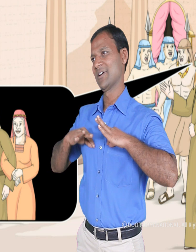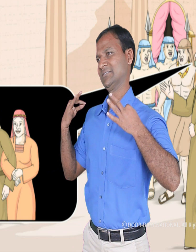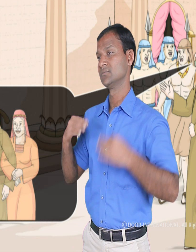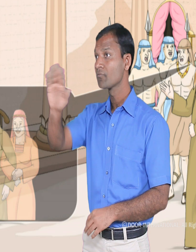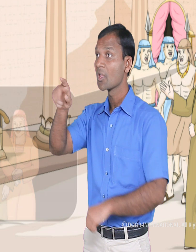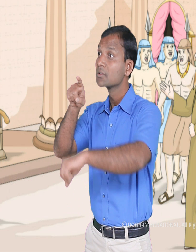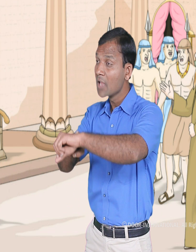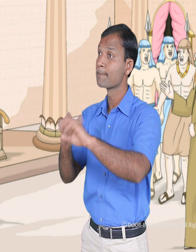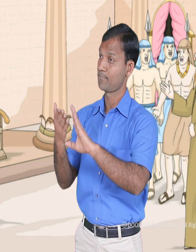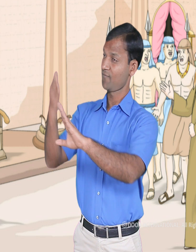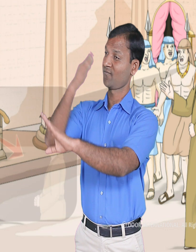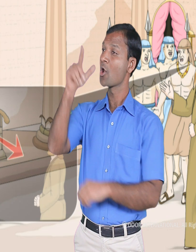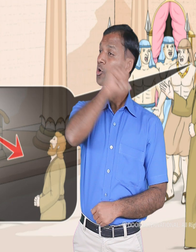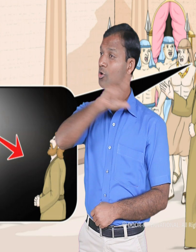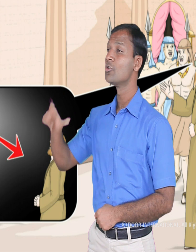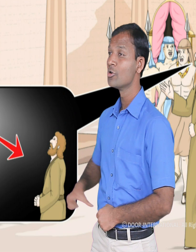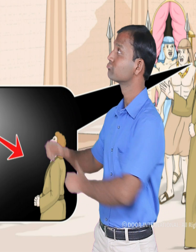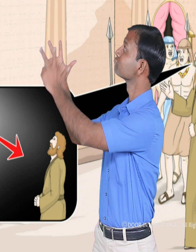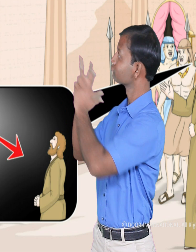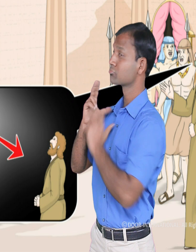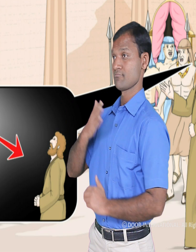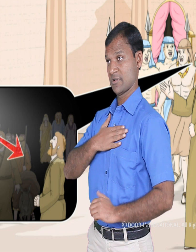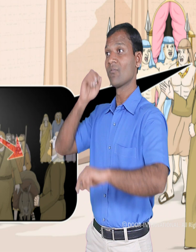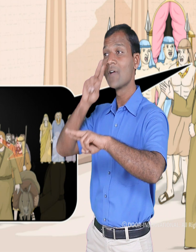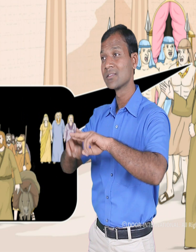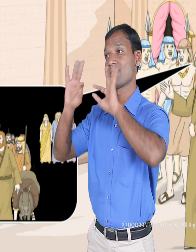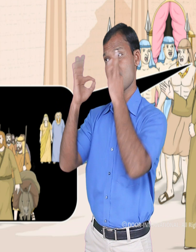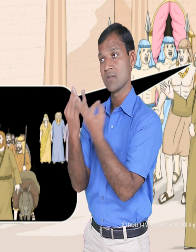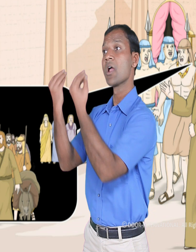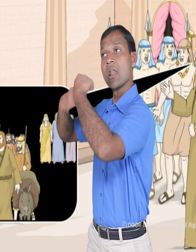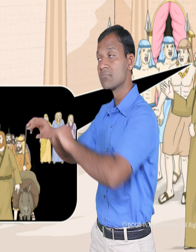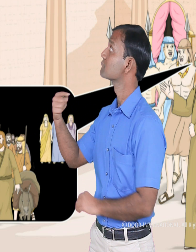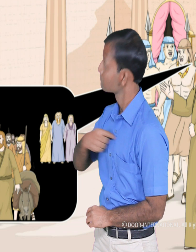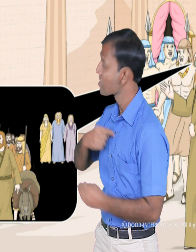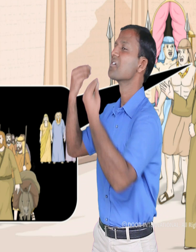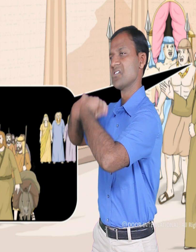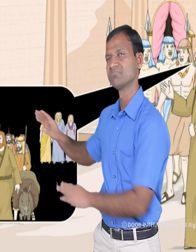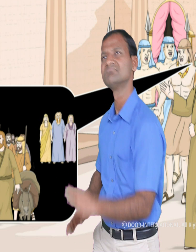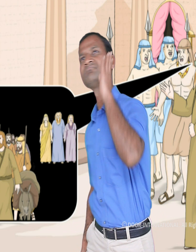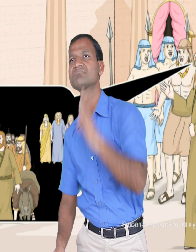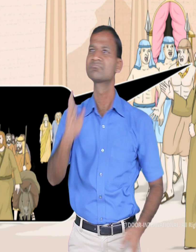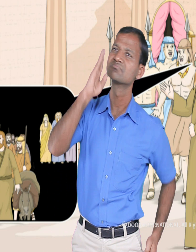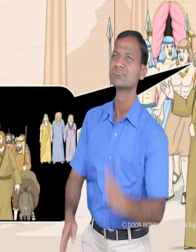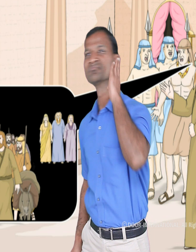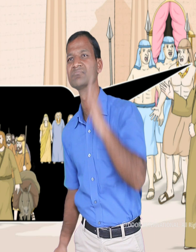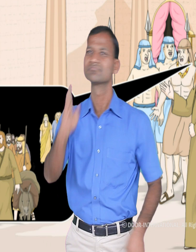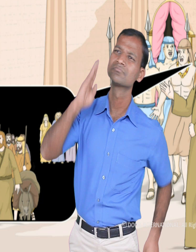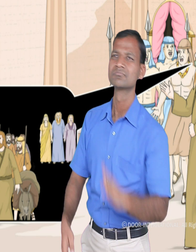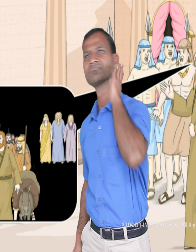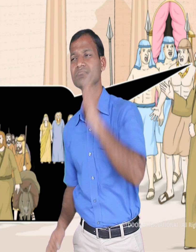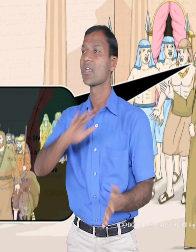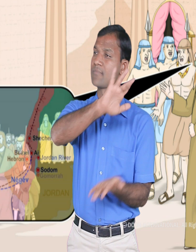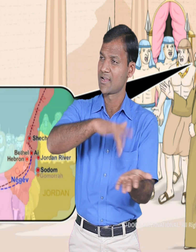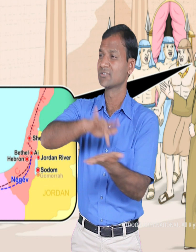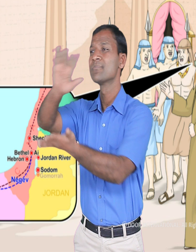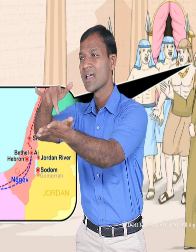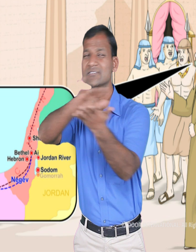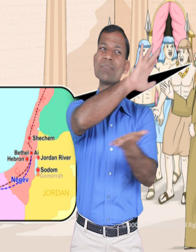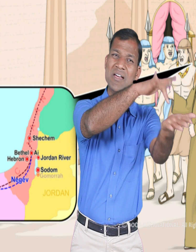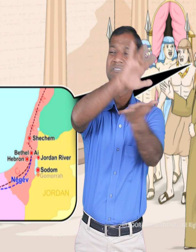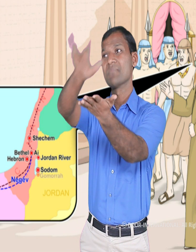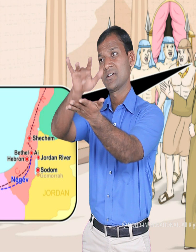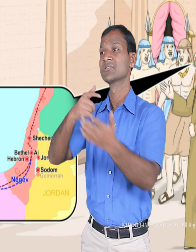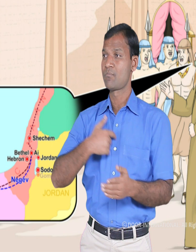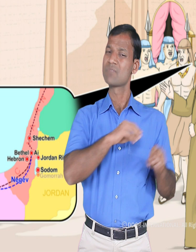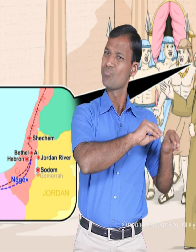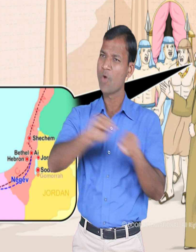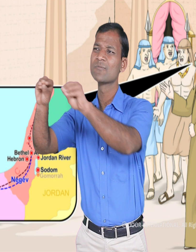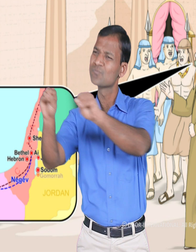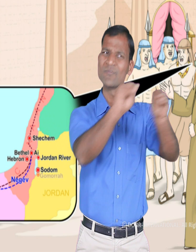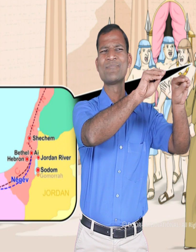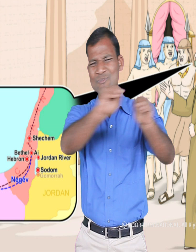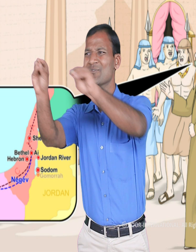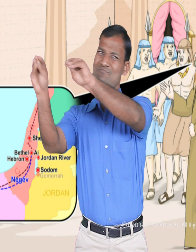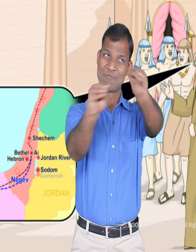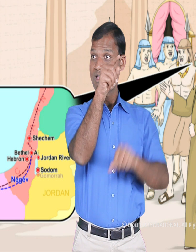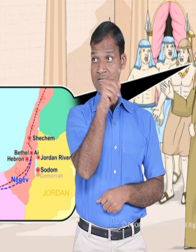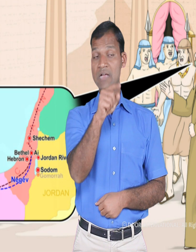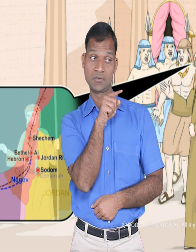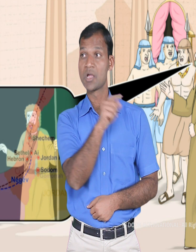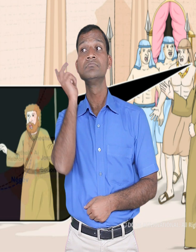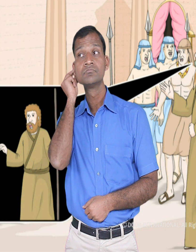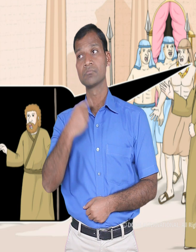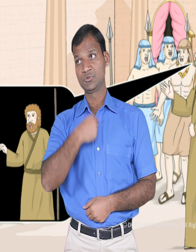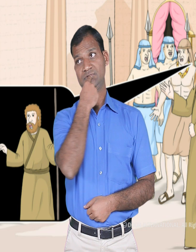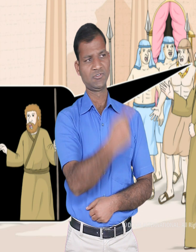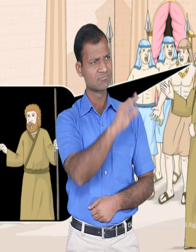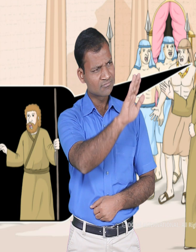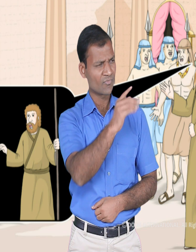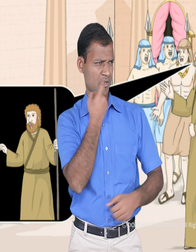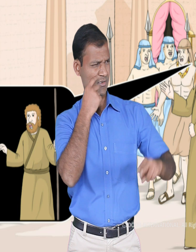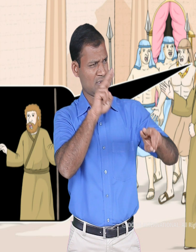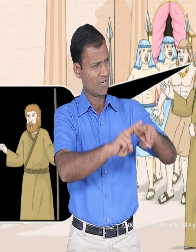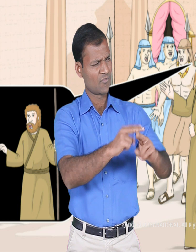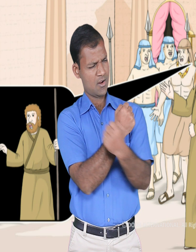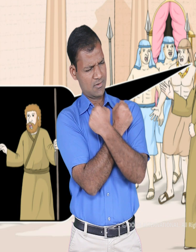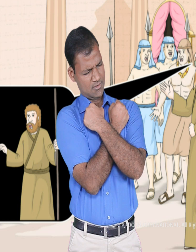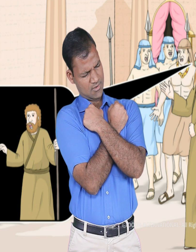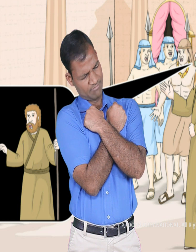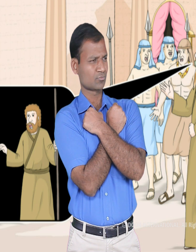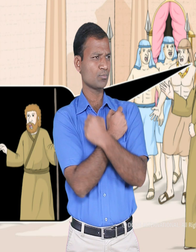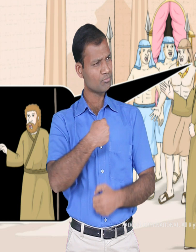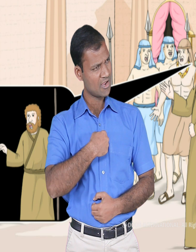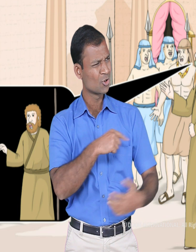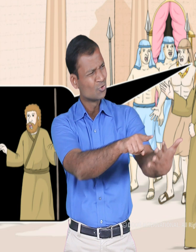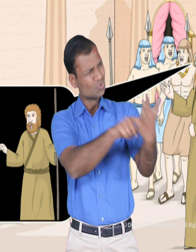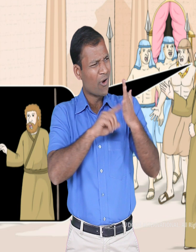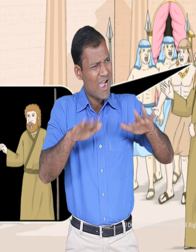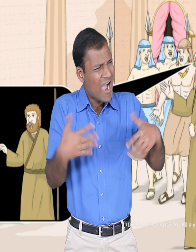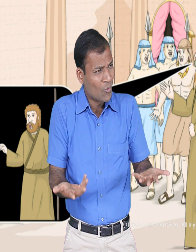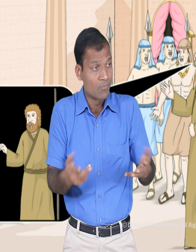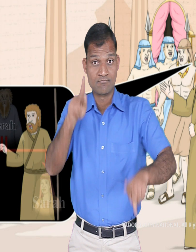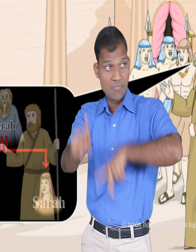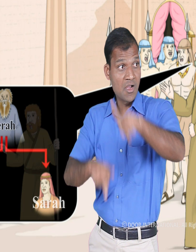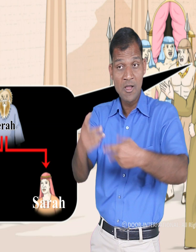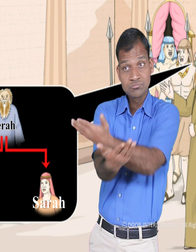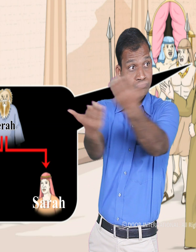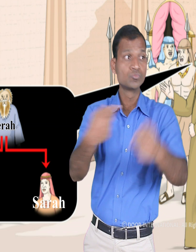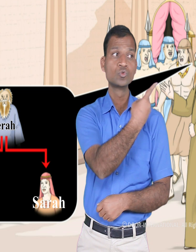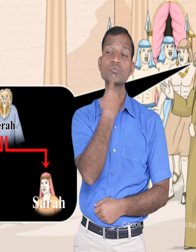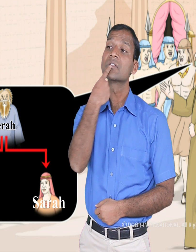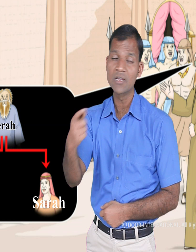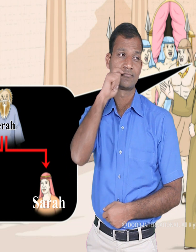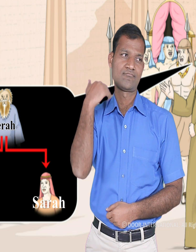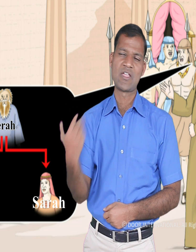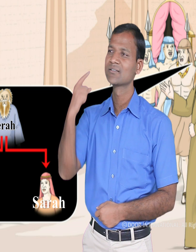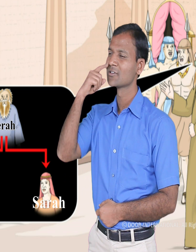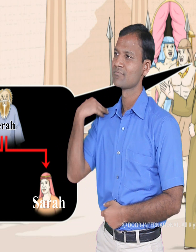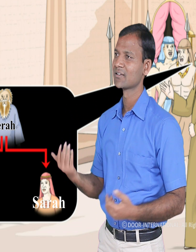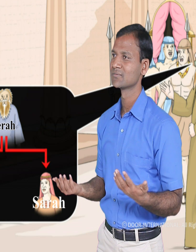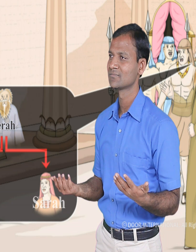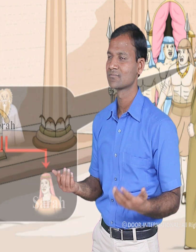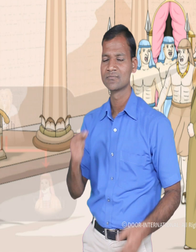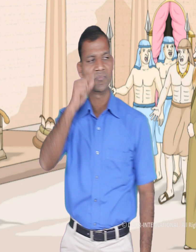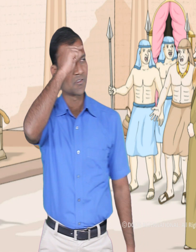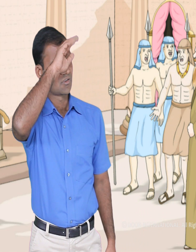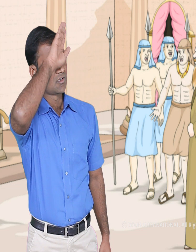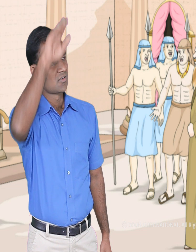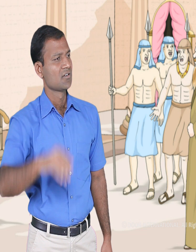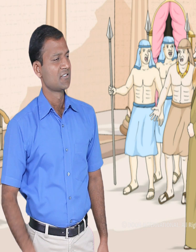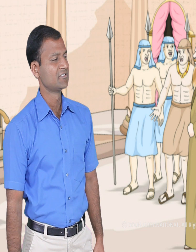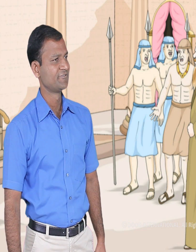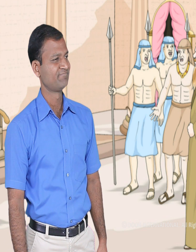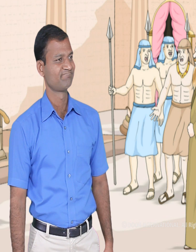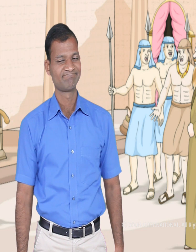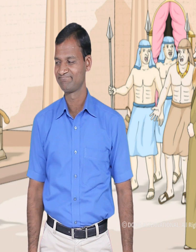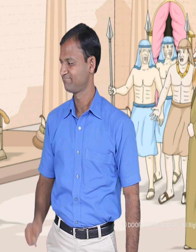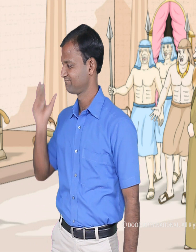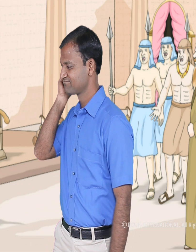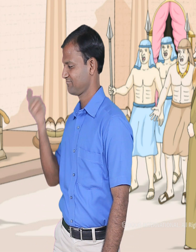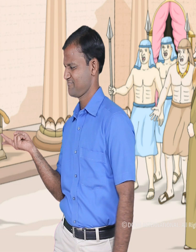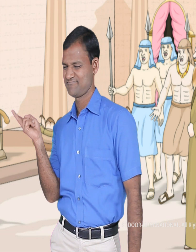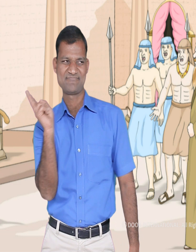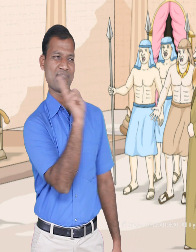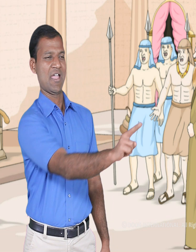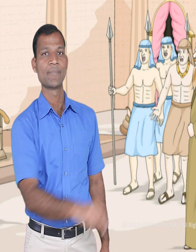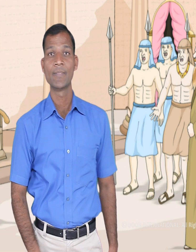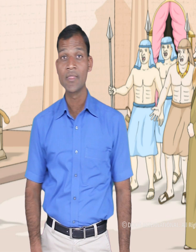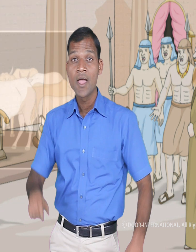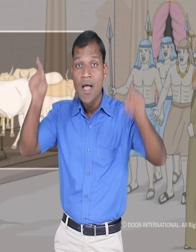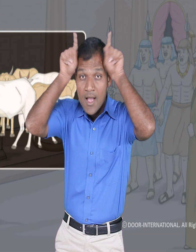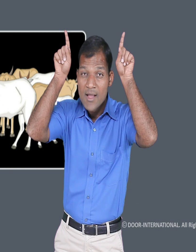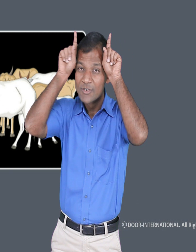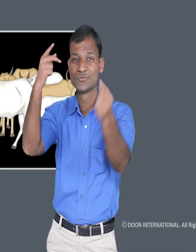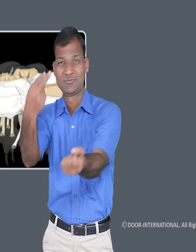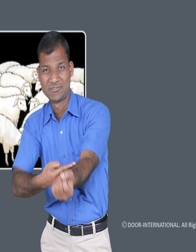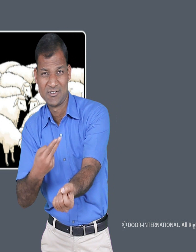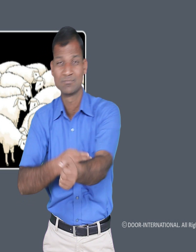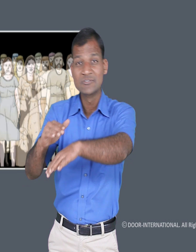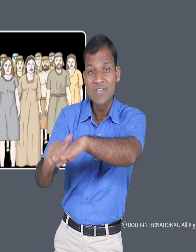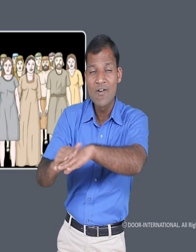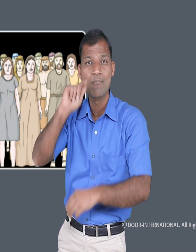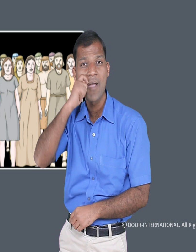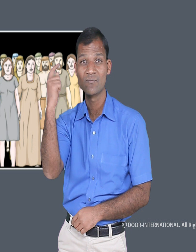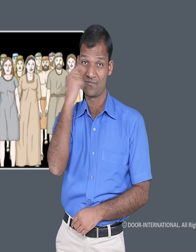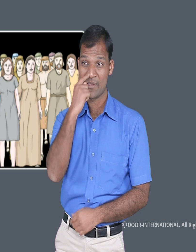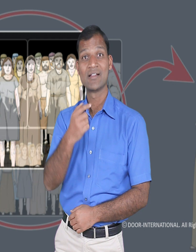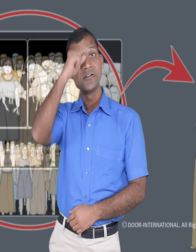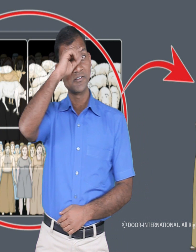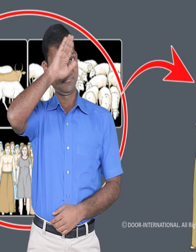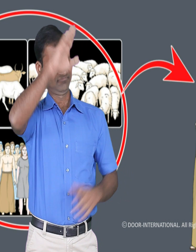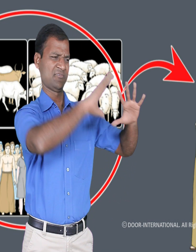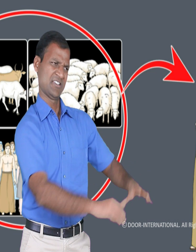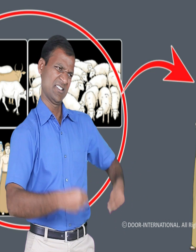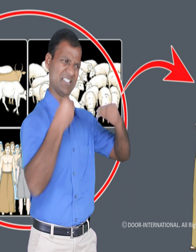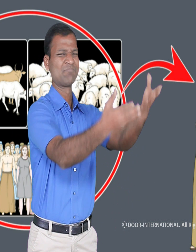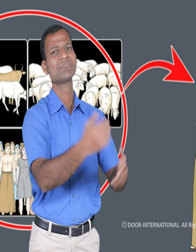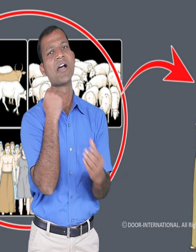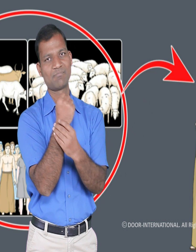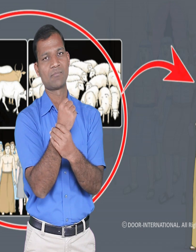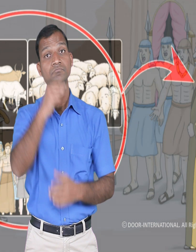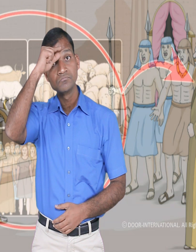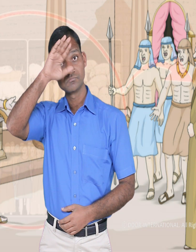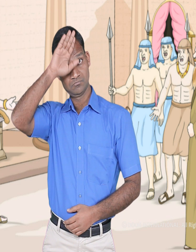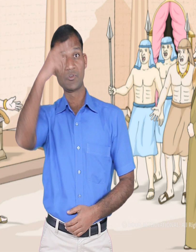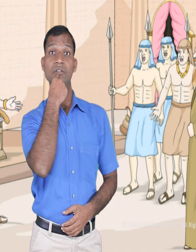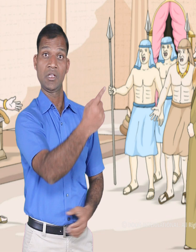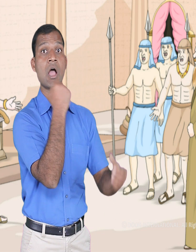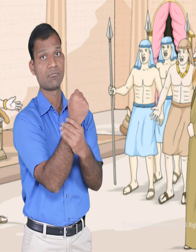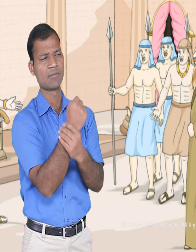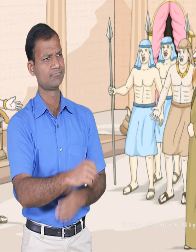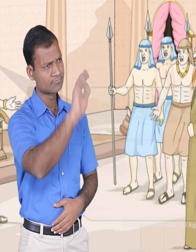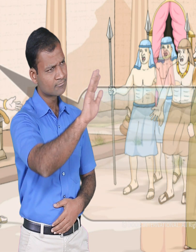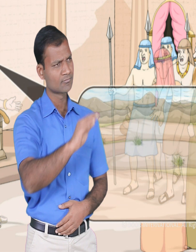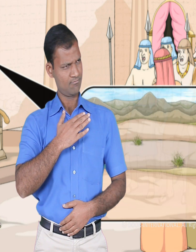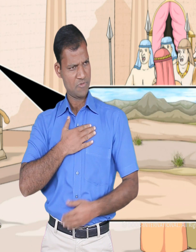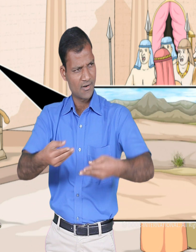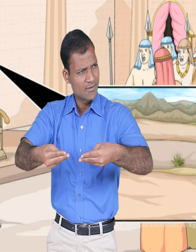So when God had me journey from my father’s house, I said to Sarah, ‘This is how you can show your loyalty to me: Wherever we go, say of me, “He is my brother.”’” So Abimelech brought sheep and cattle, menservants and maidservants, and he gave them to Abraham and restored his wife Sarah to him.